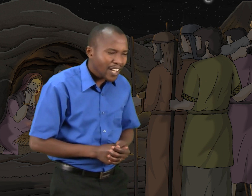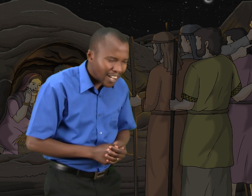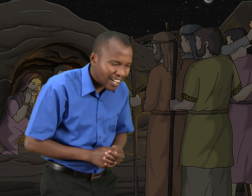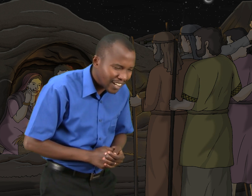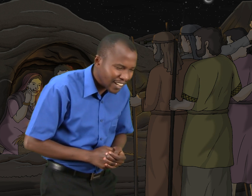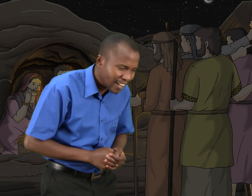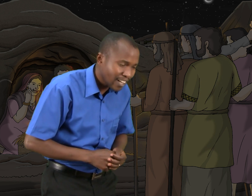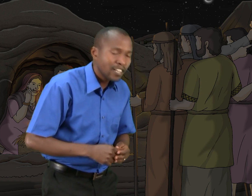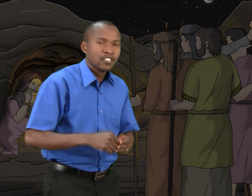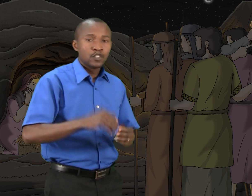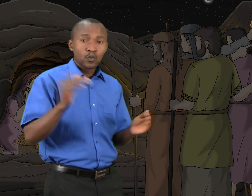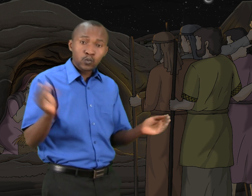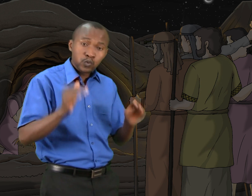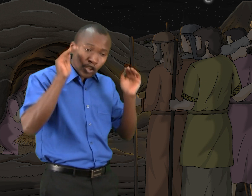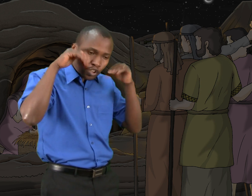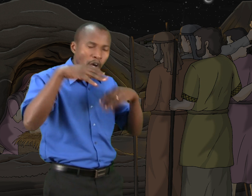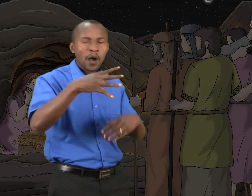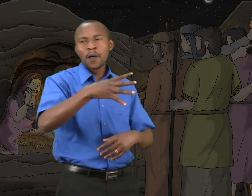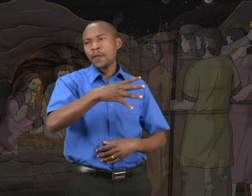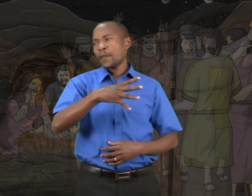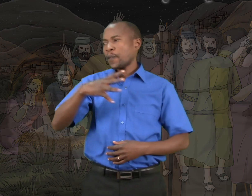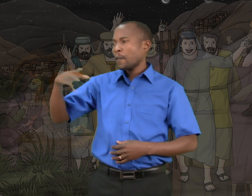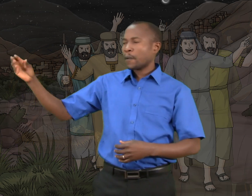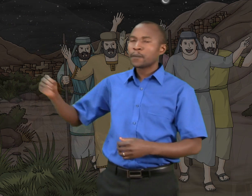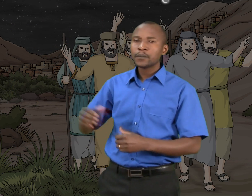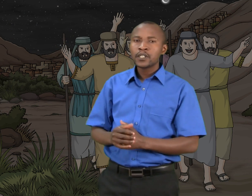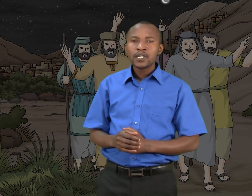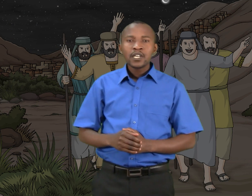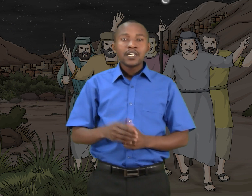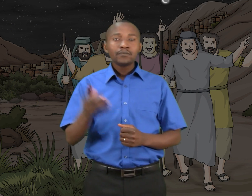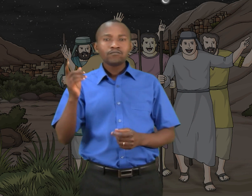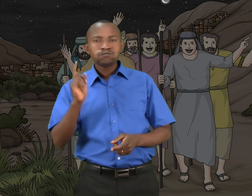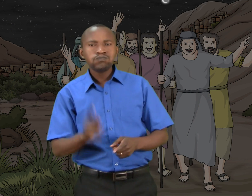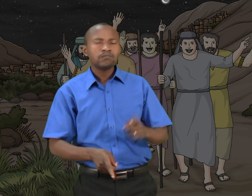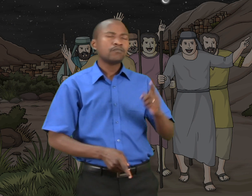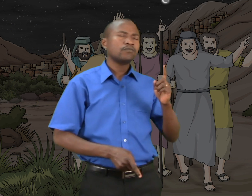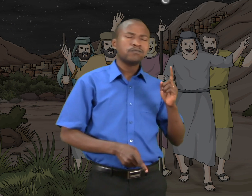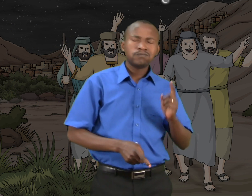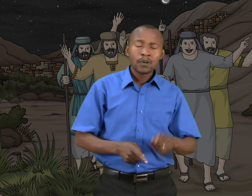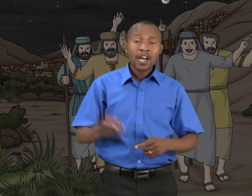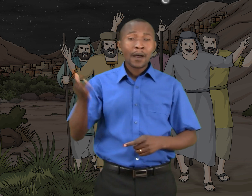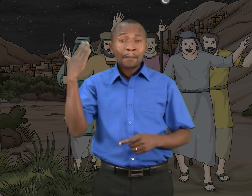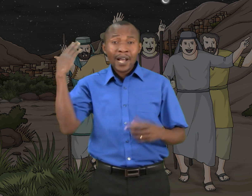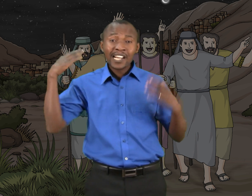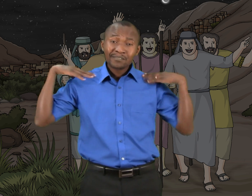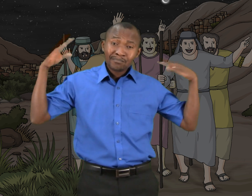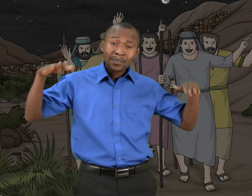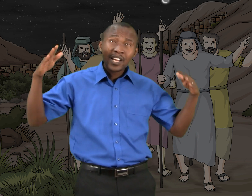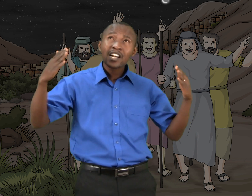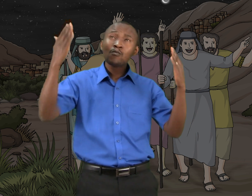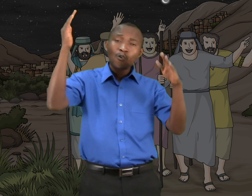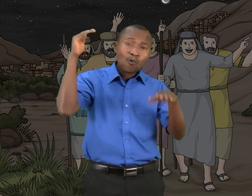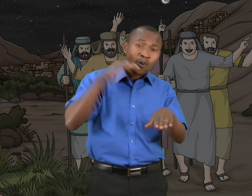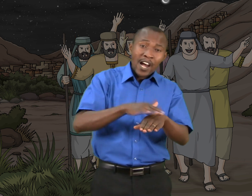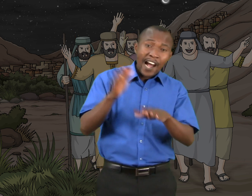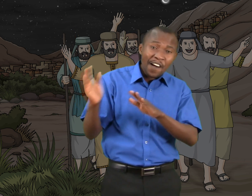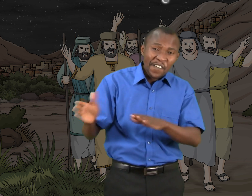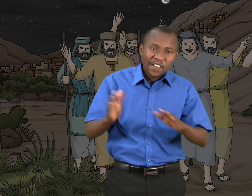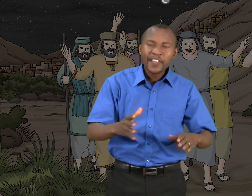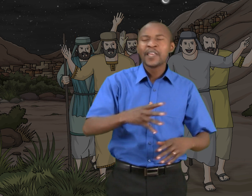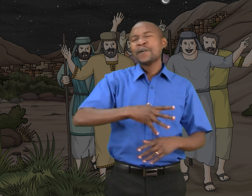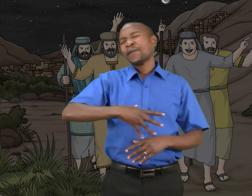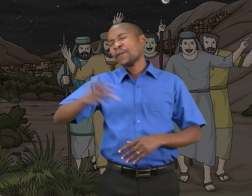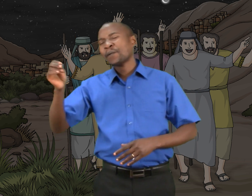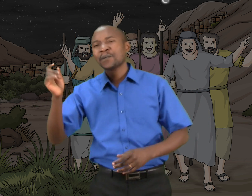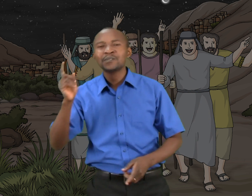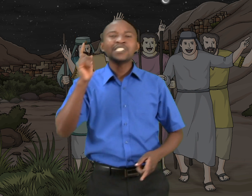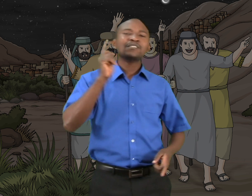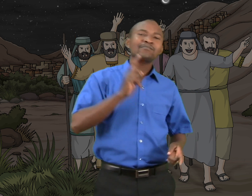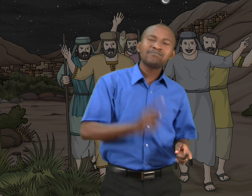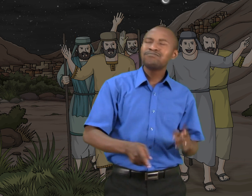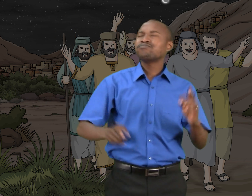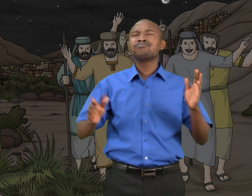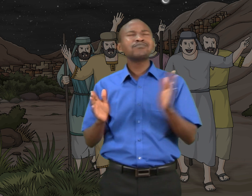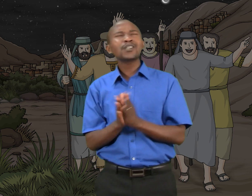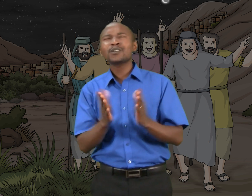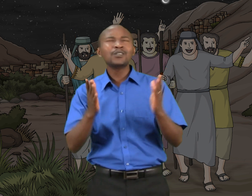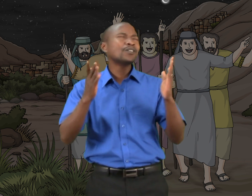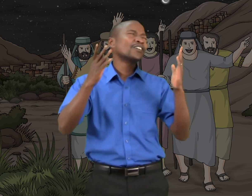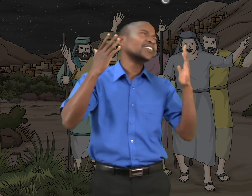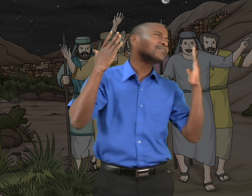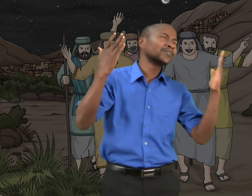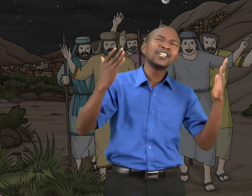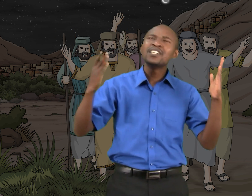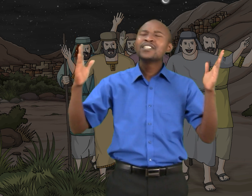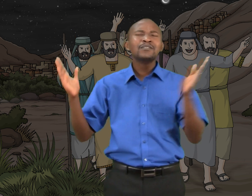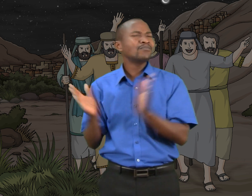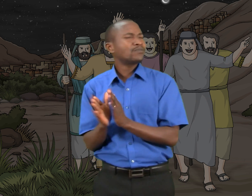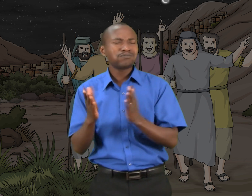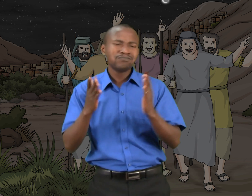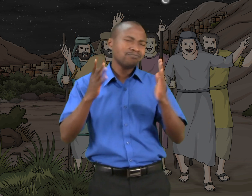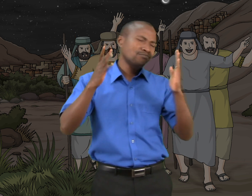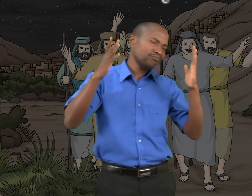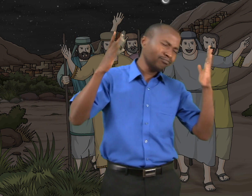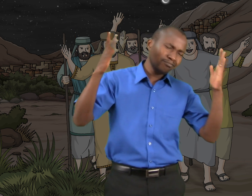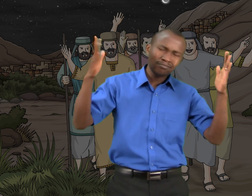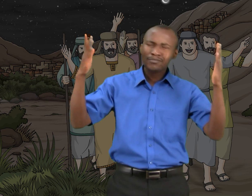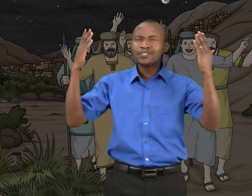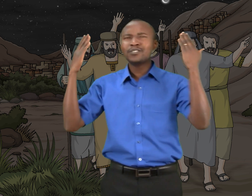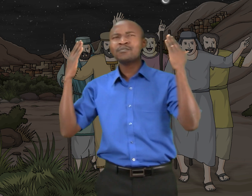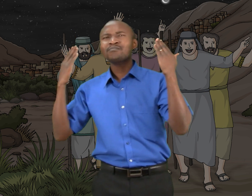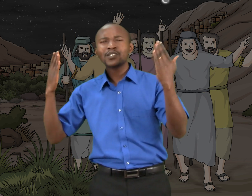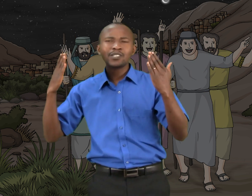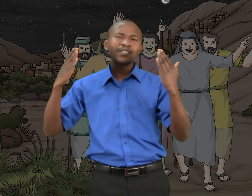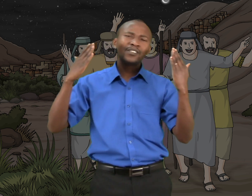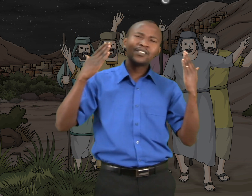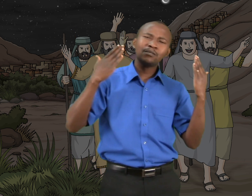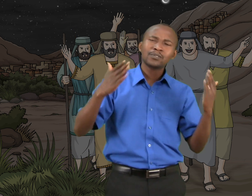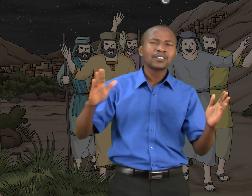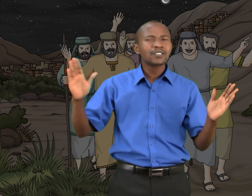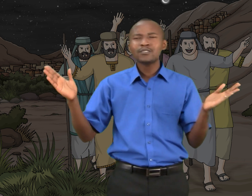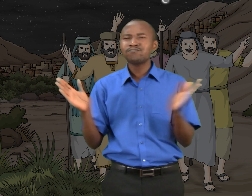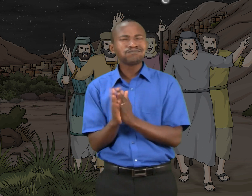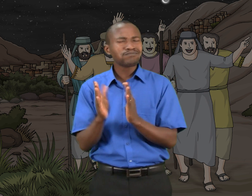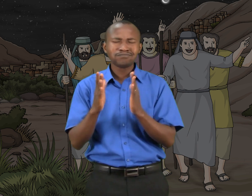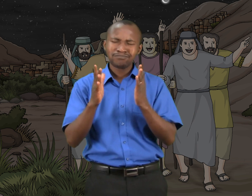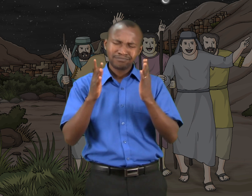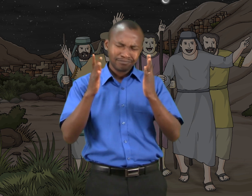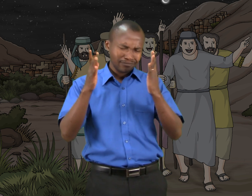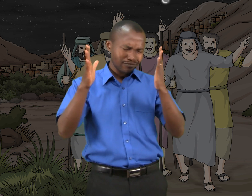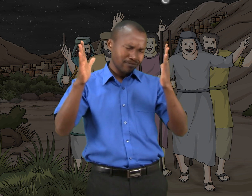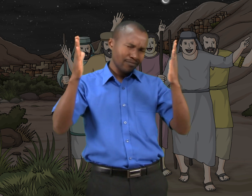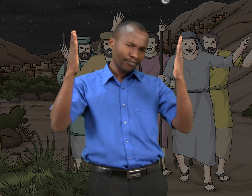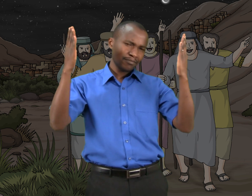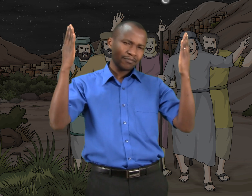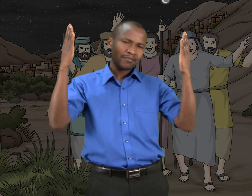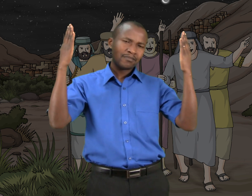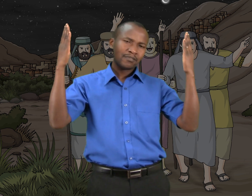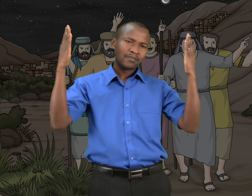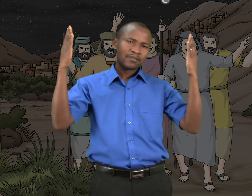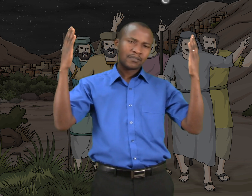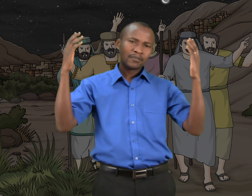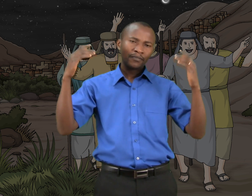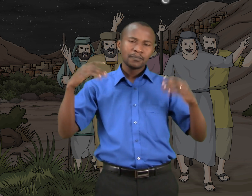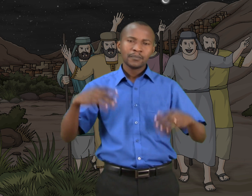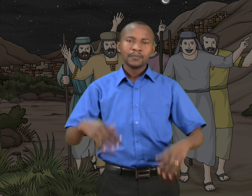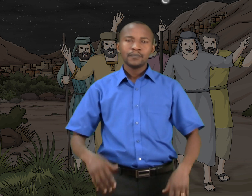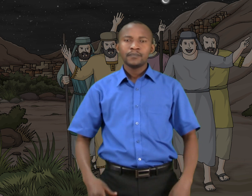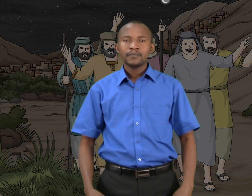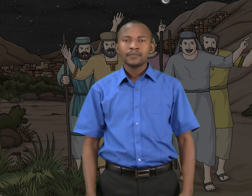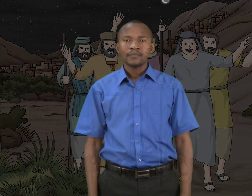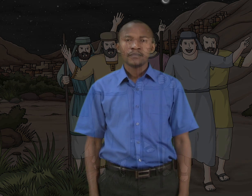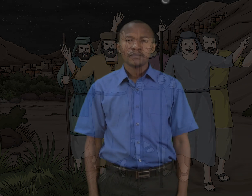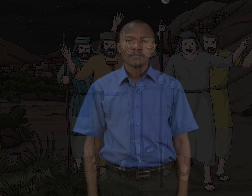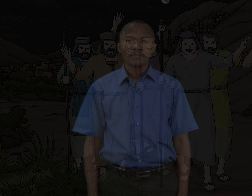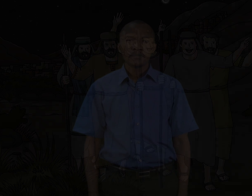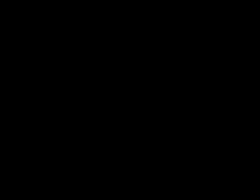The shepherds returned, glorifying and praising God for all they had heard and seen, which was just as the angel had told them.